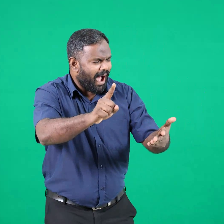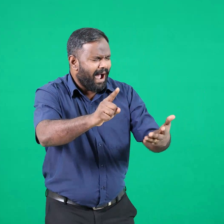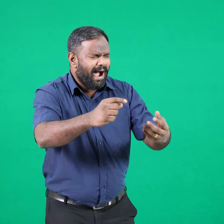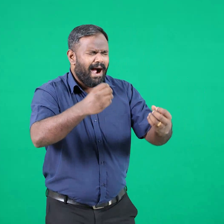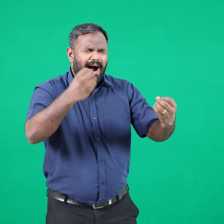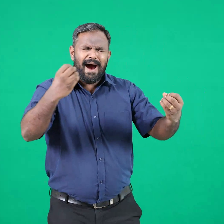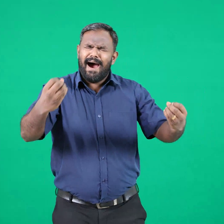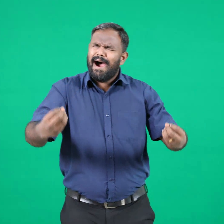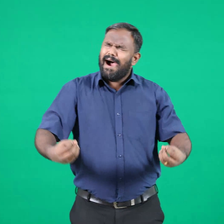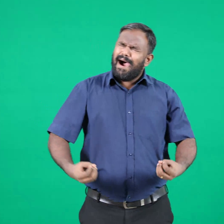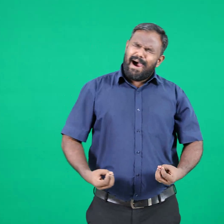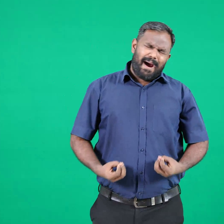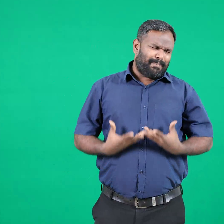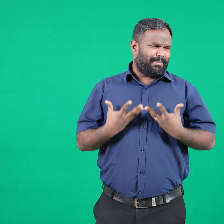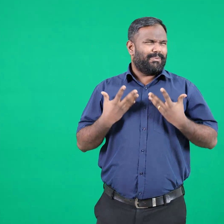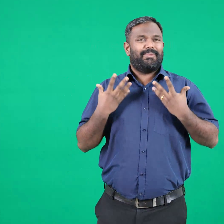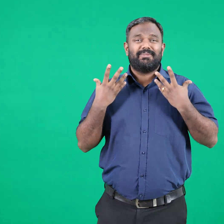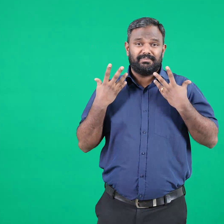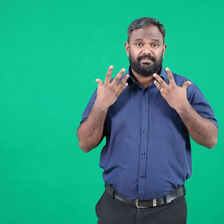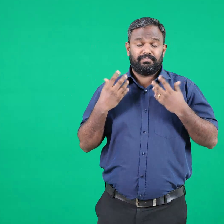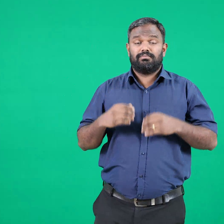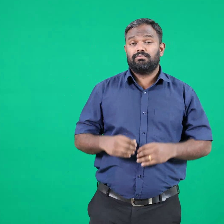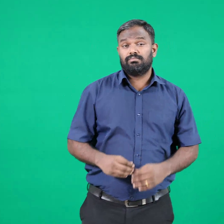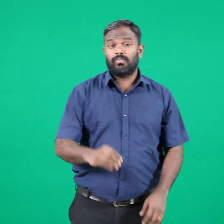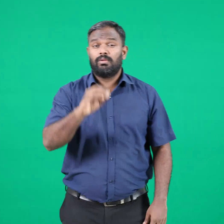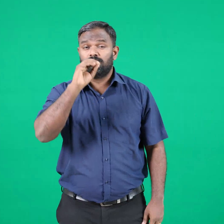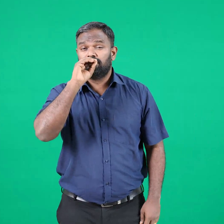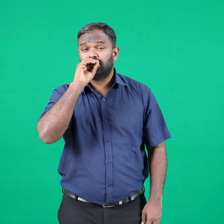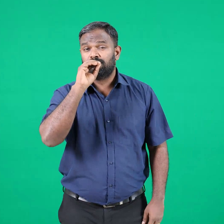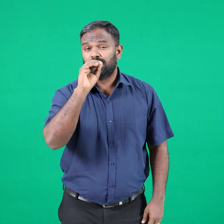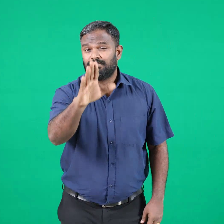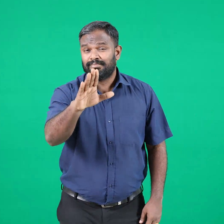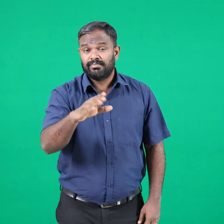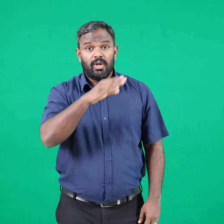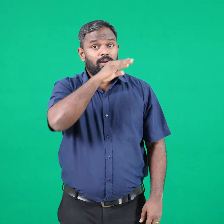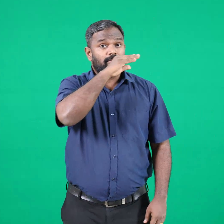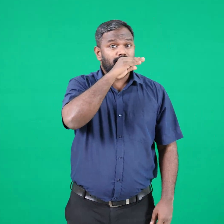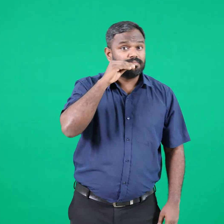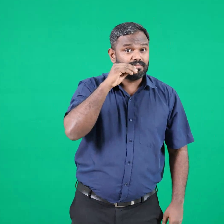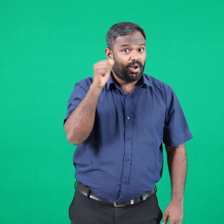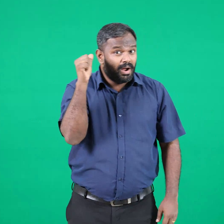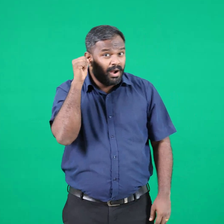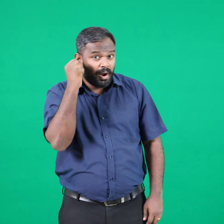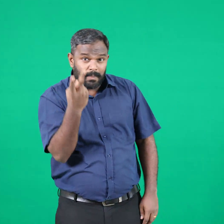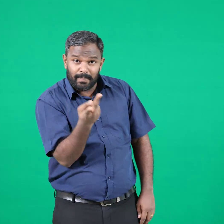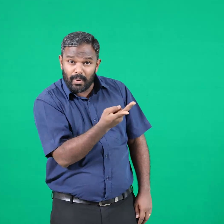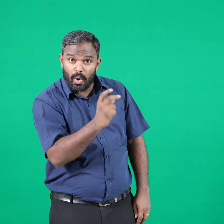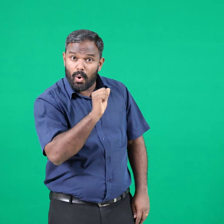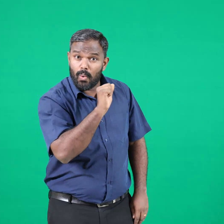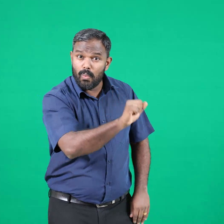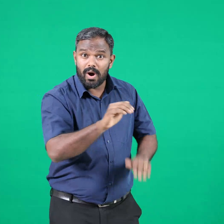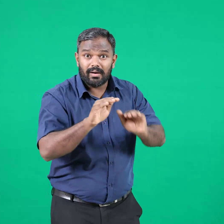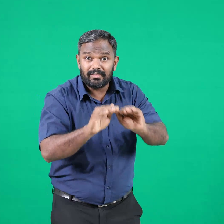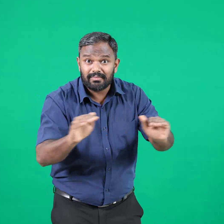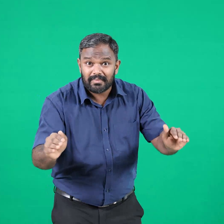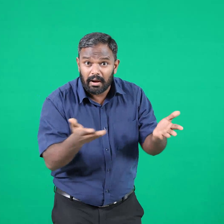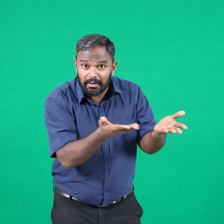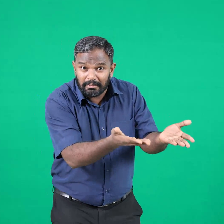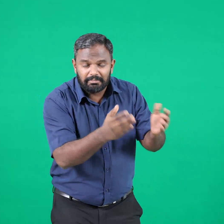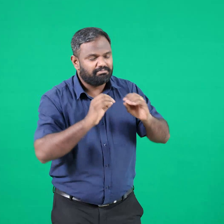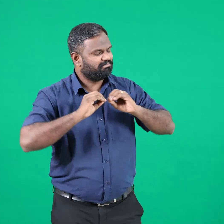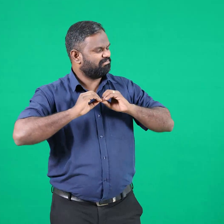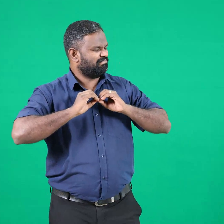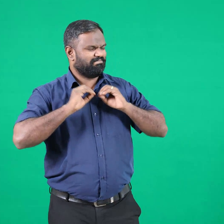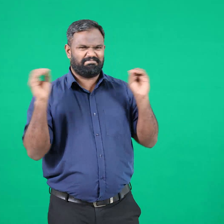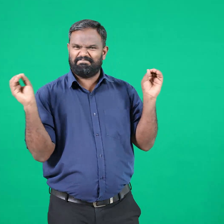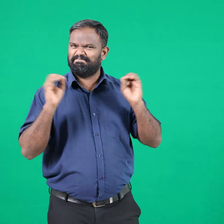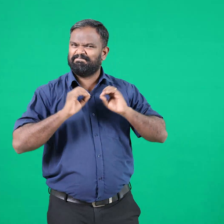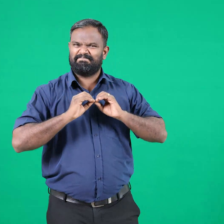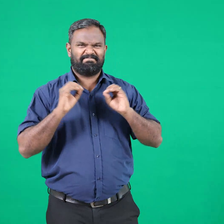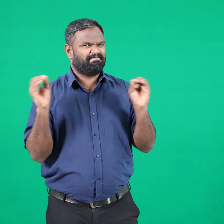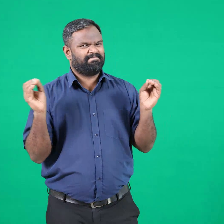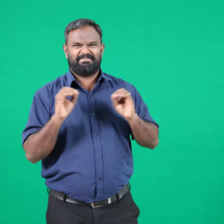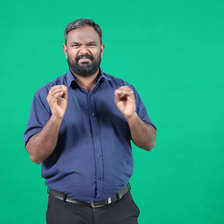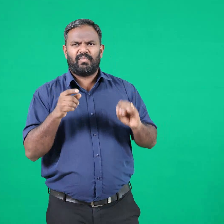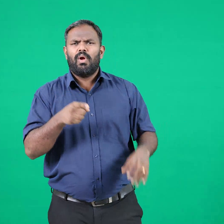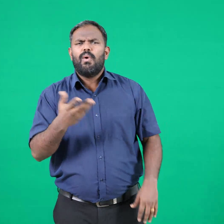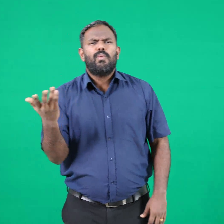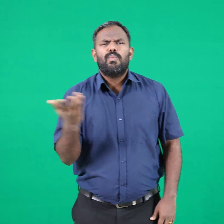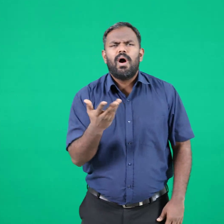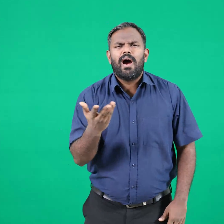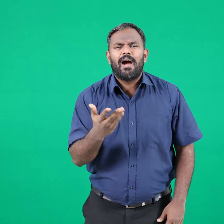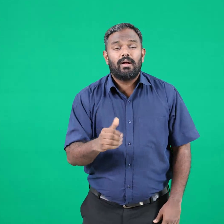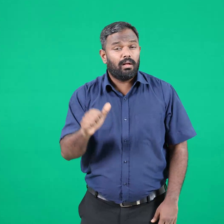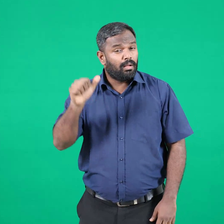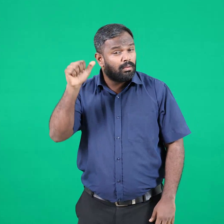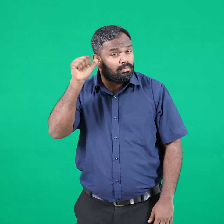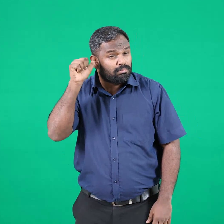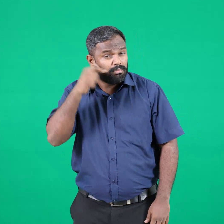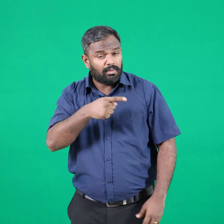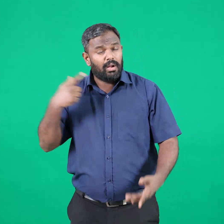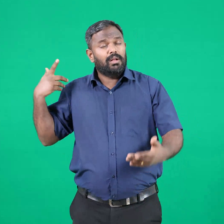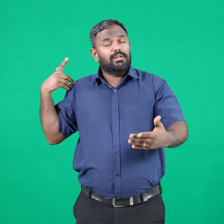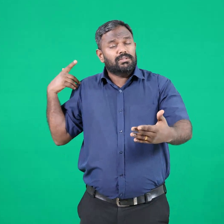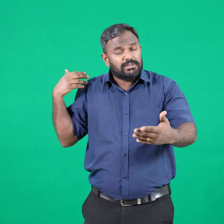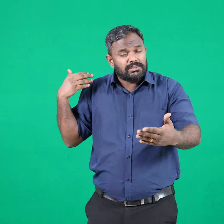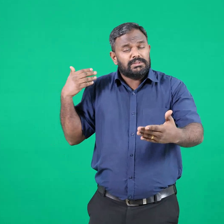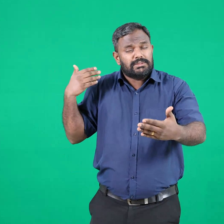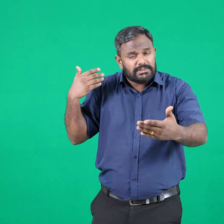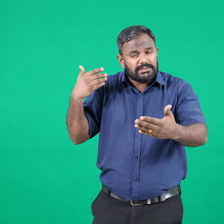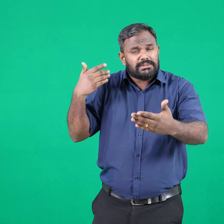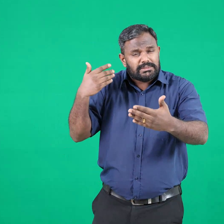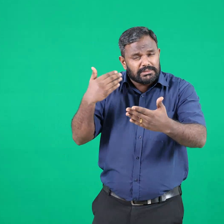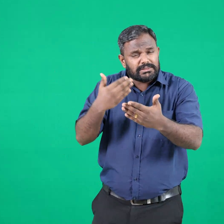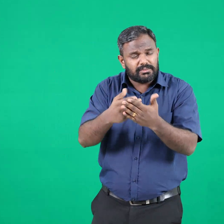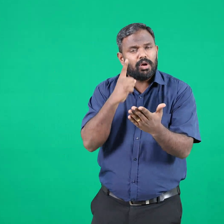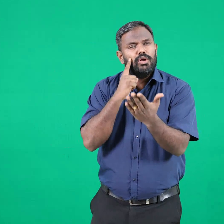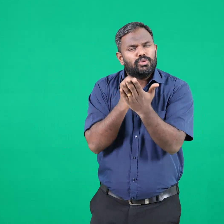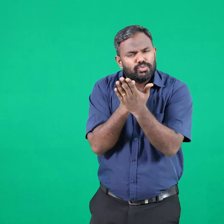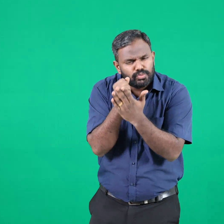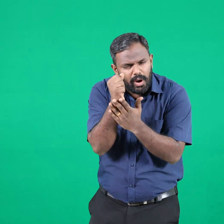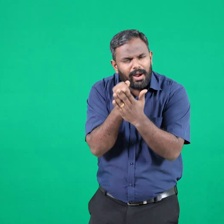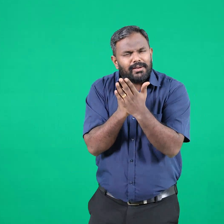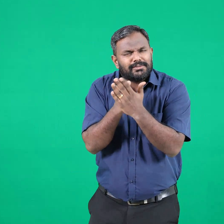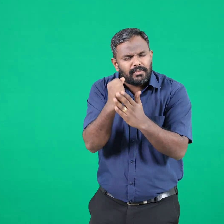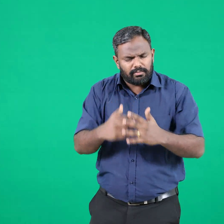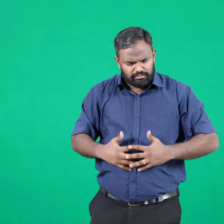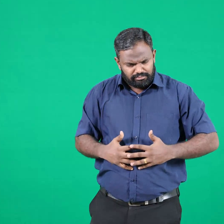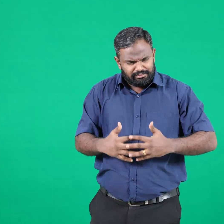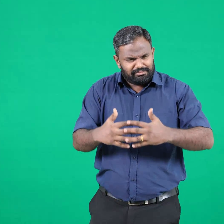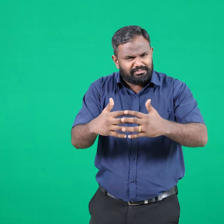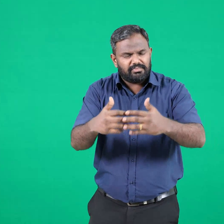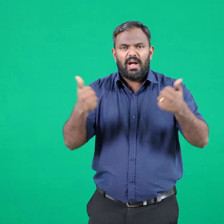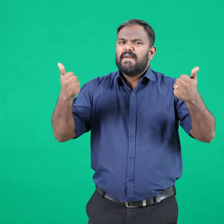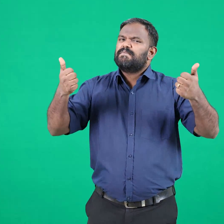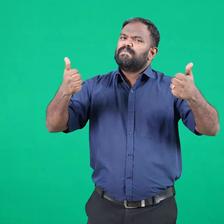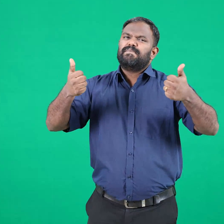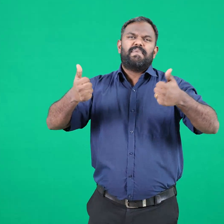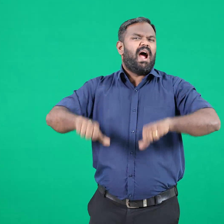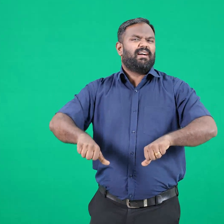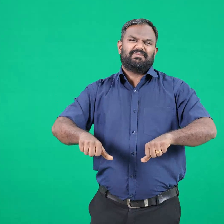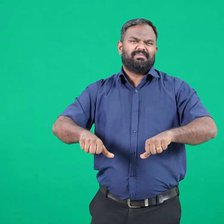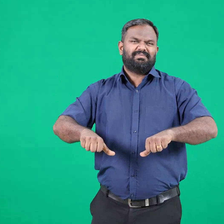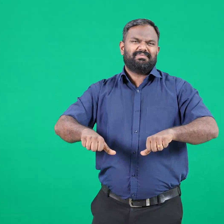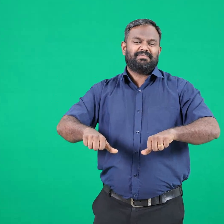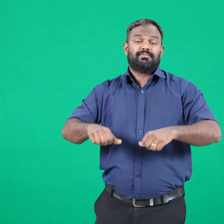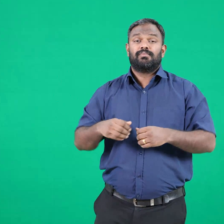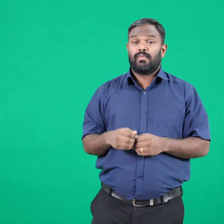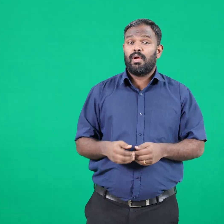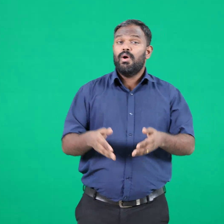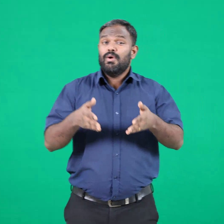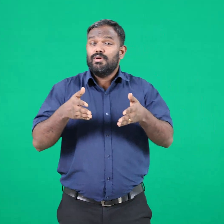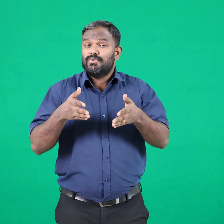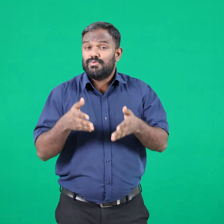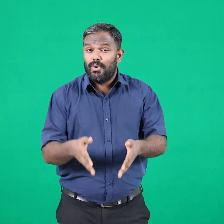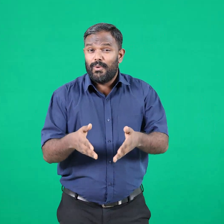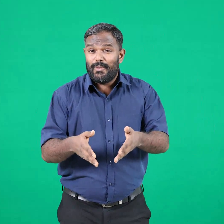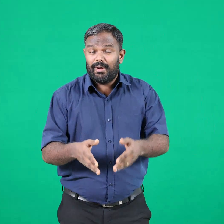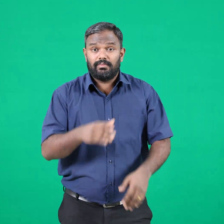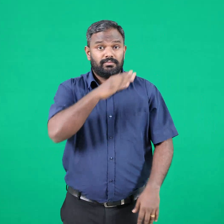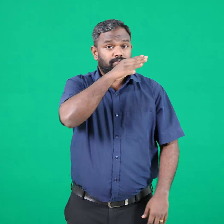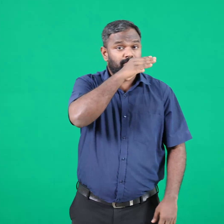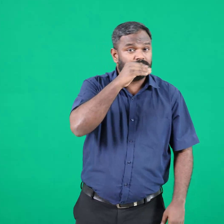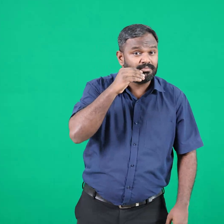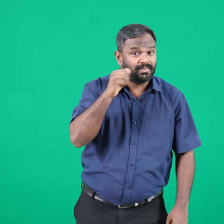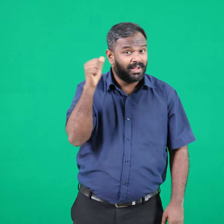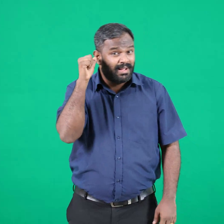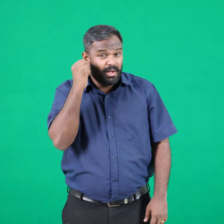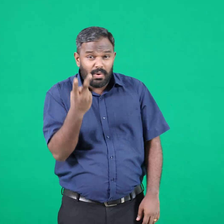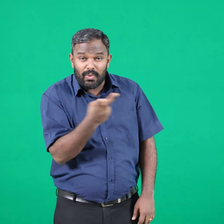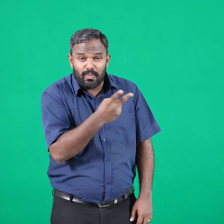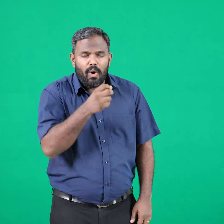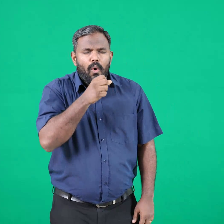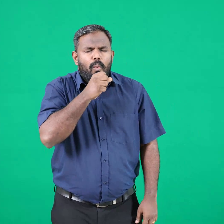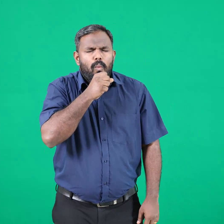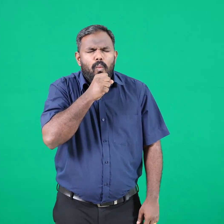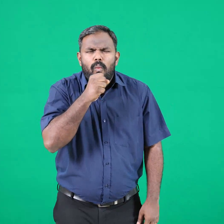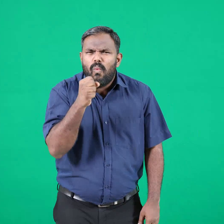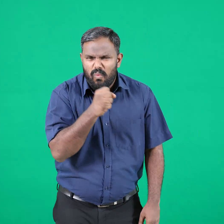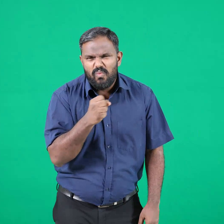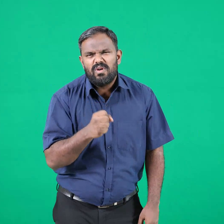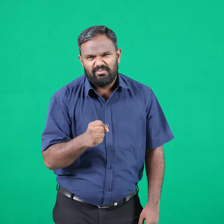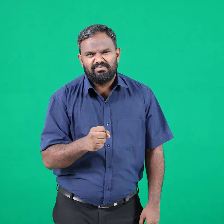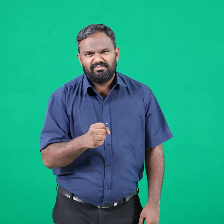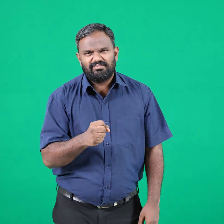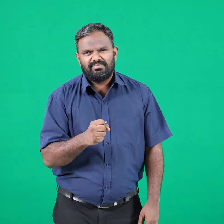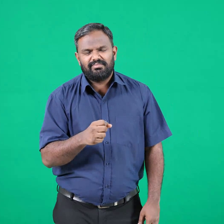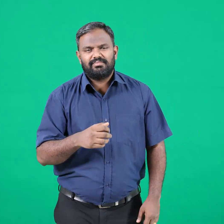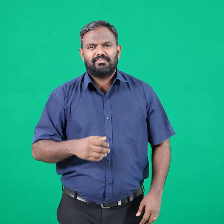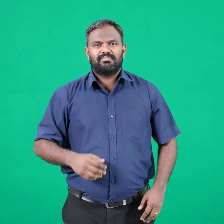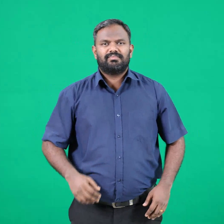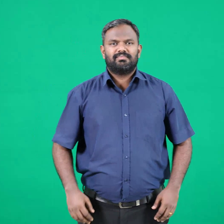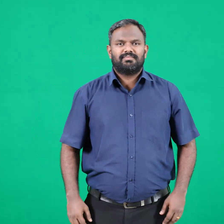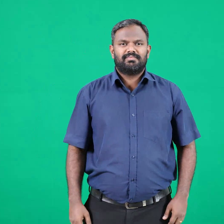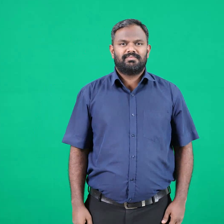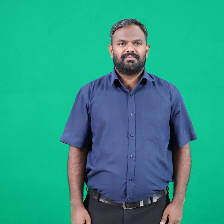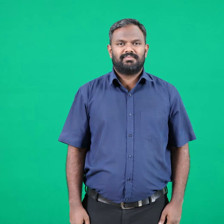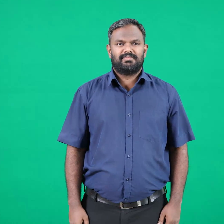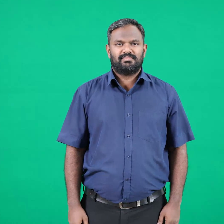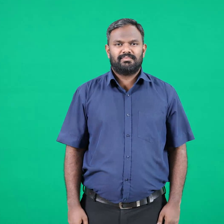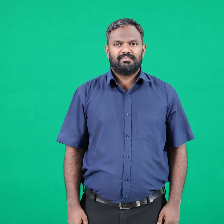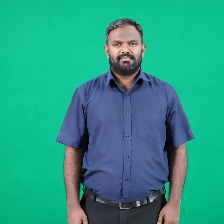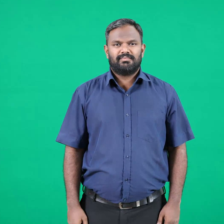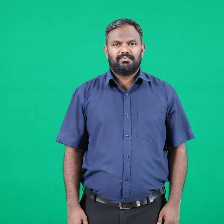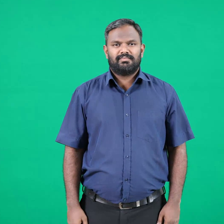But they had no children, because Elizabeth was barren, and they were both well along in years.